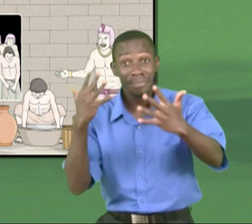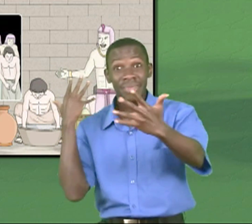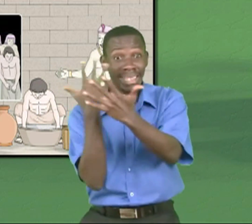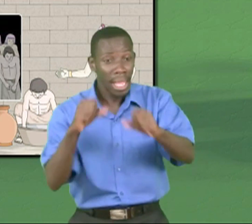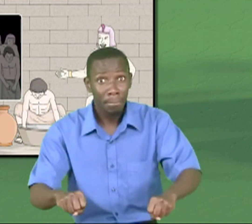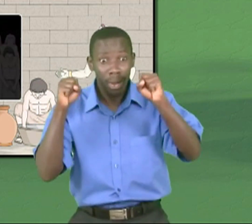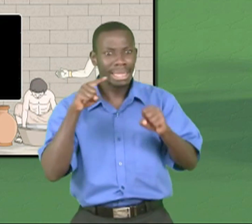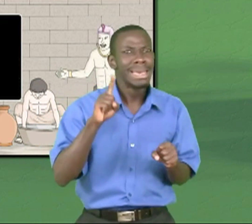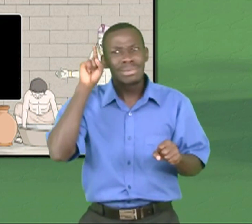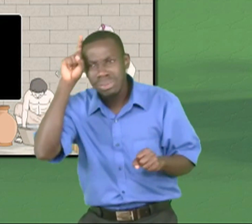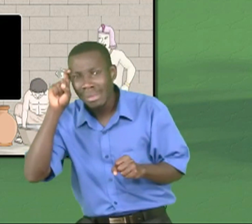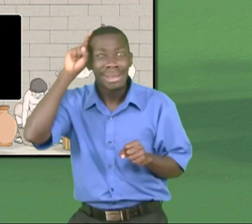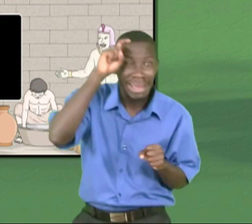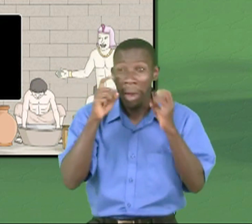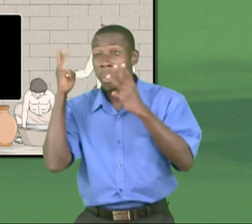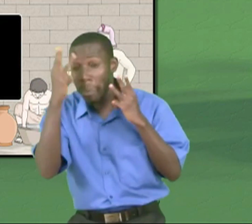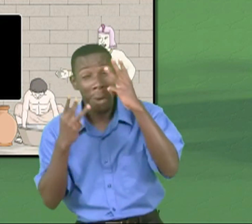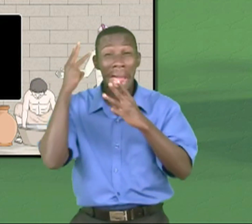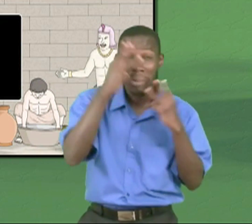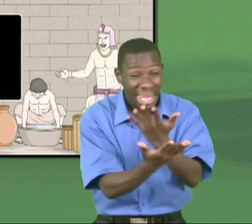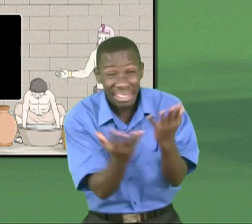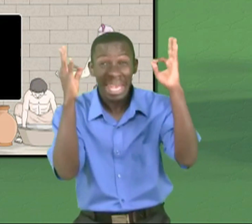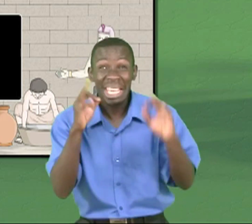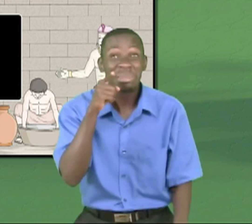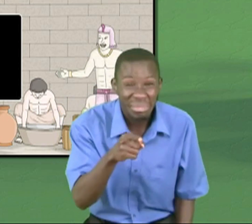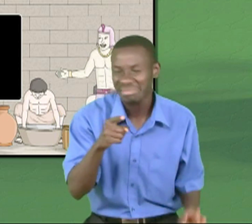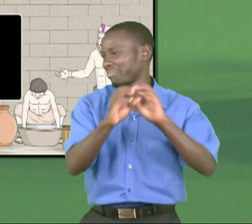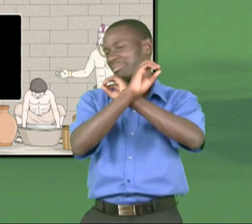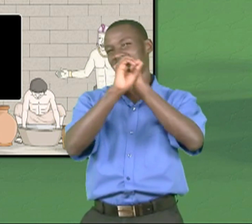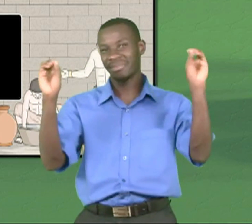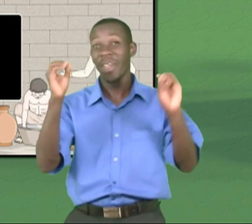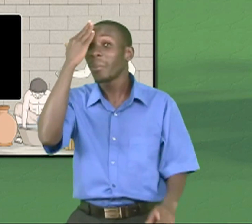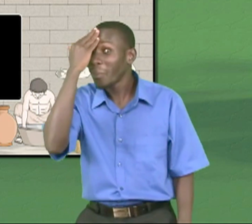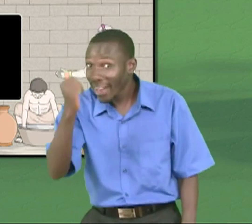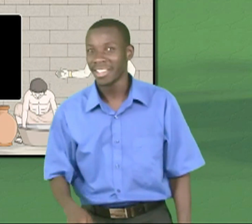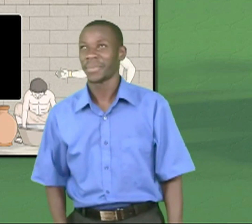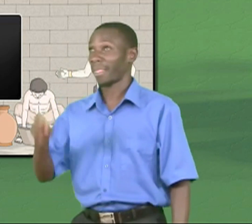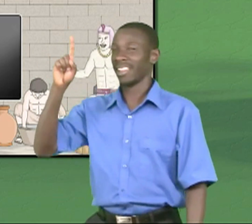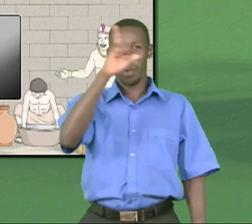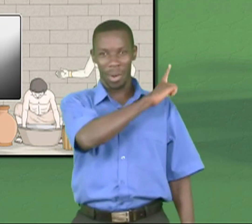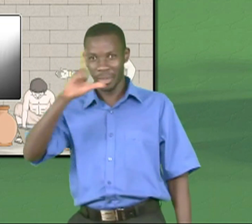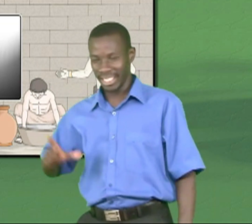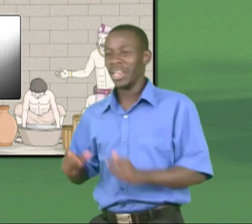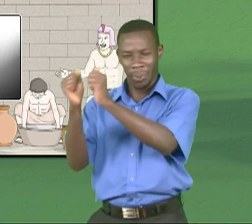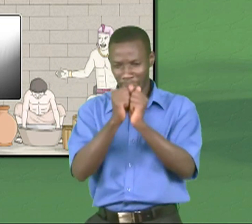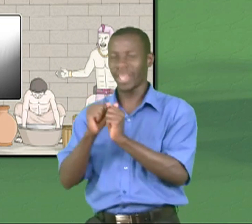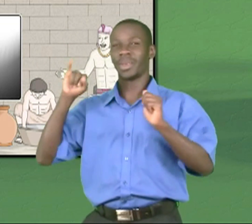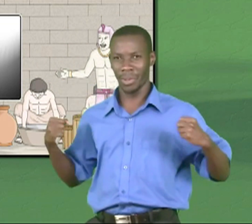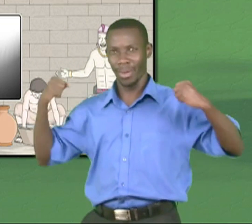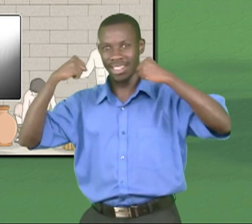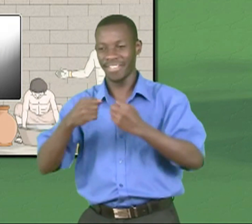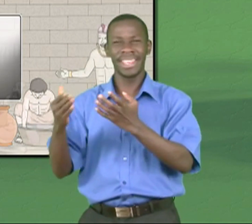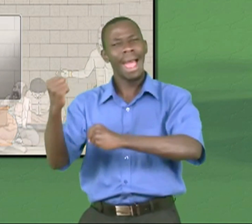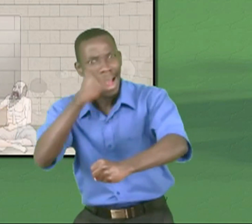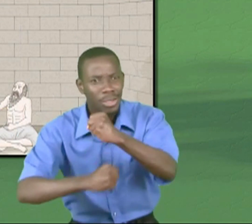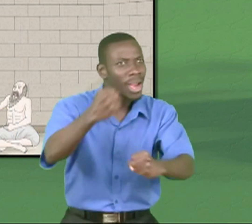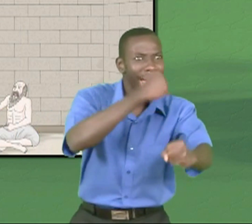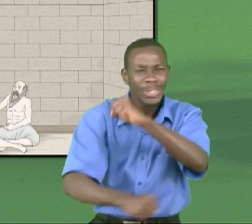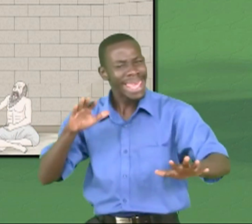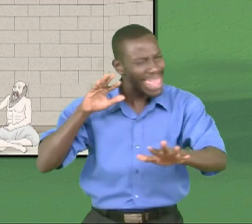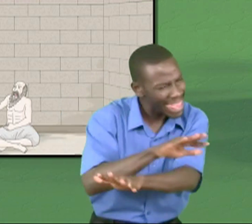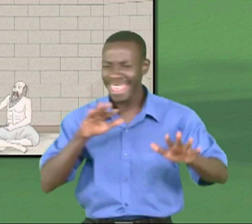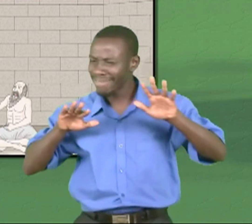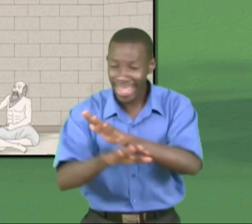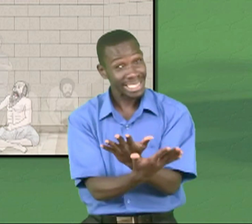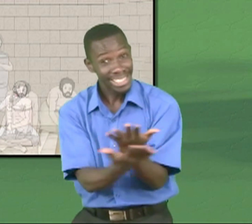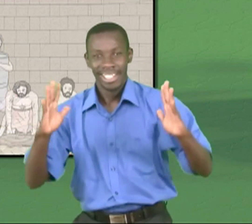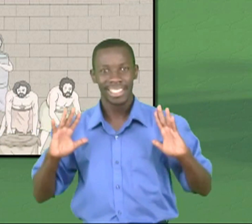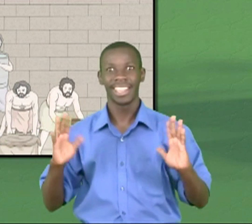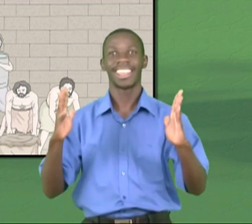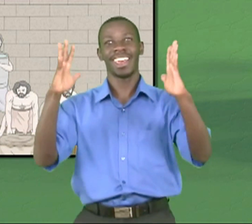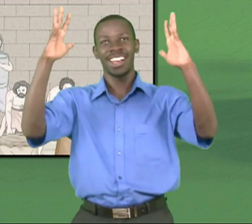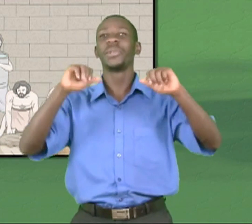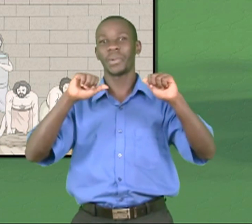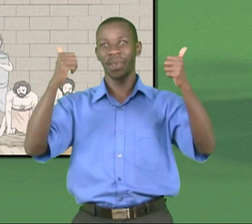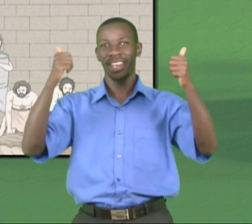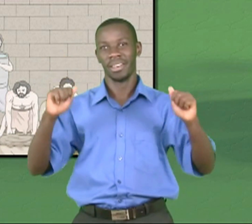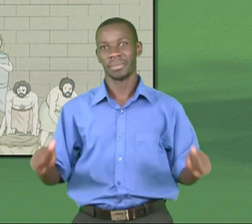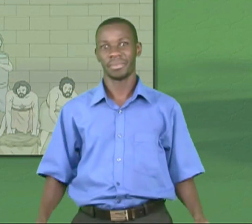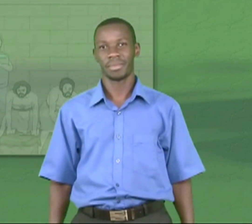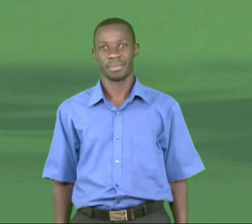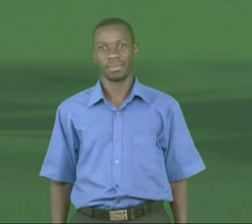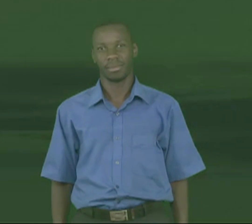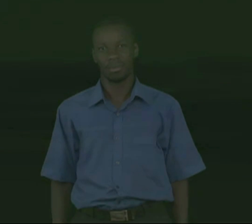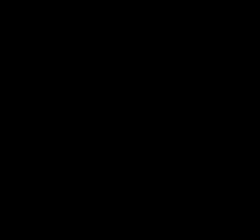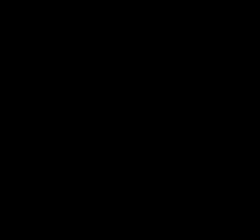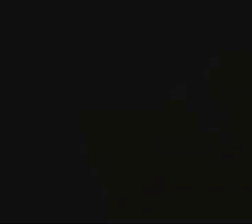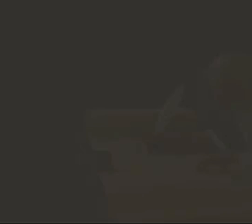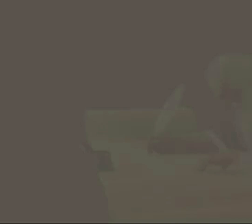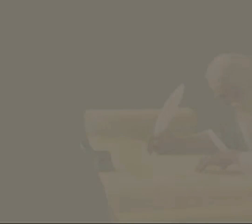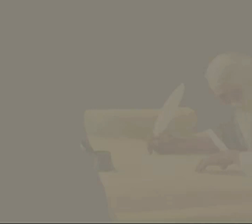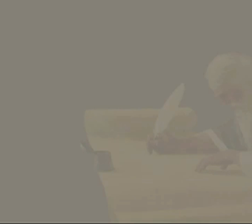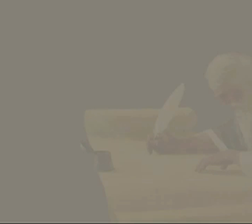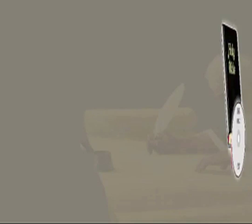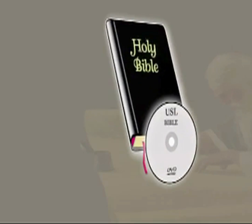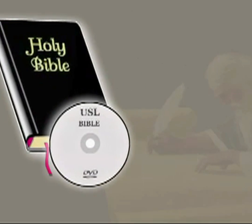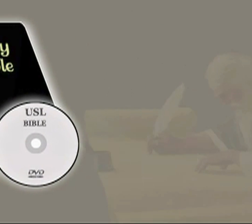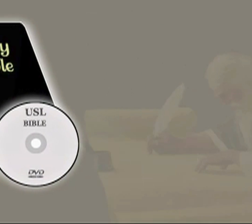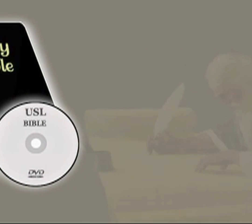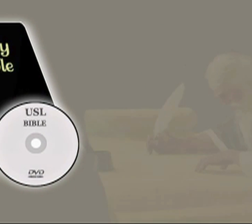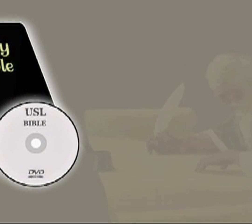The warden did not concern himself with anything under Joseph’s care, because the LORD was with Joseph and gave him success in whatever he did.